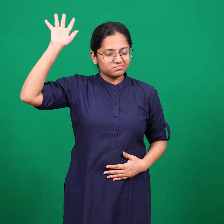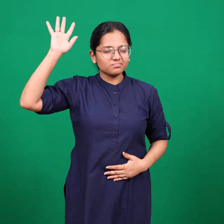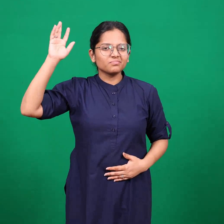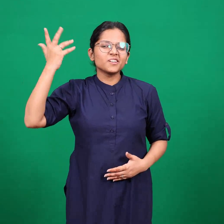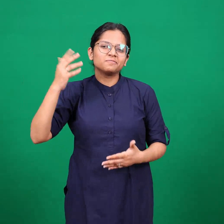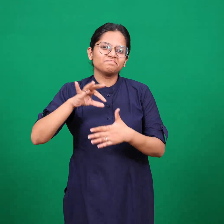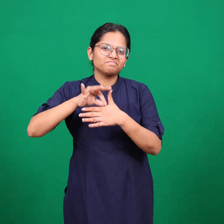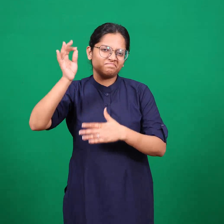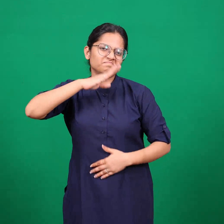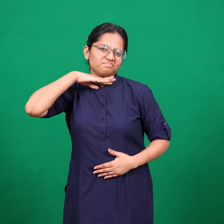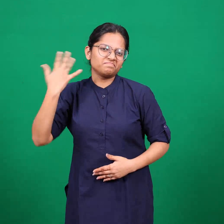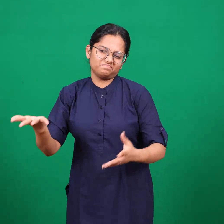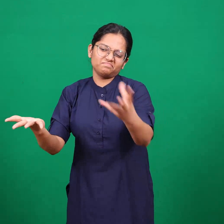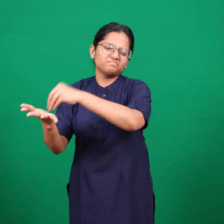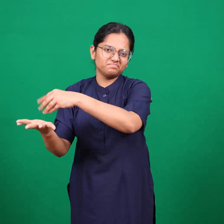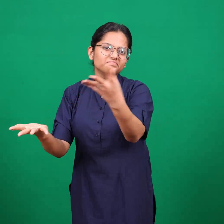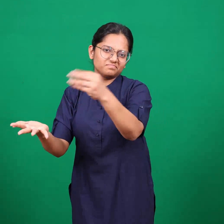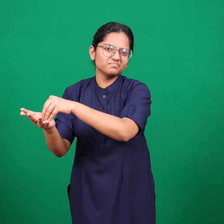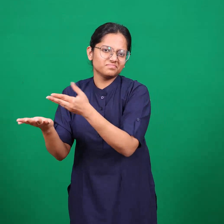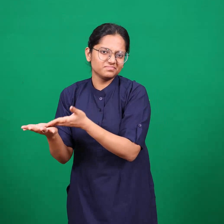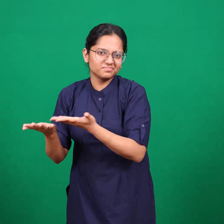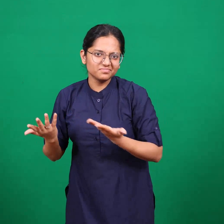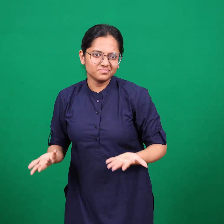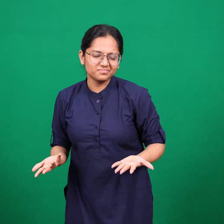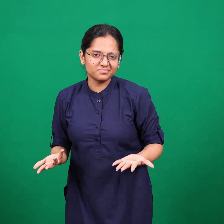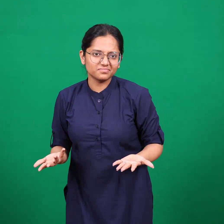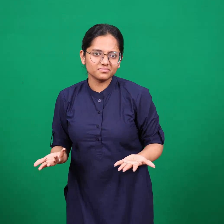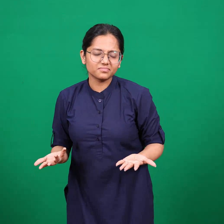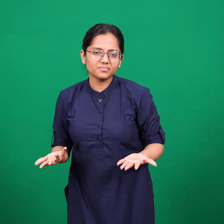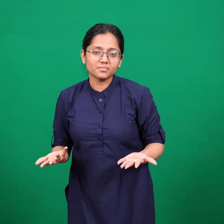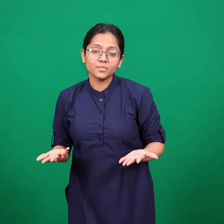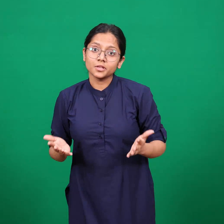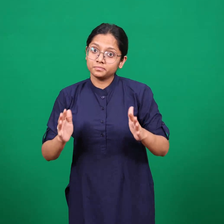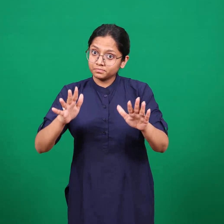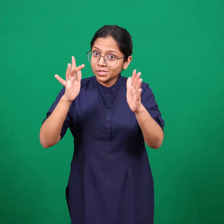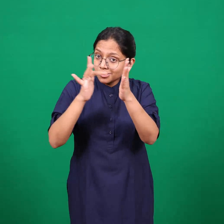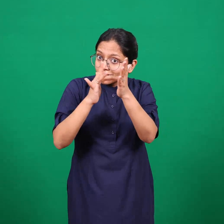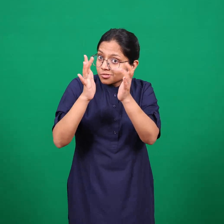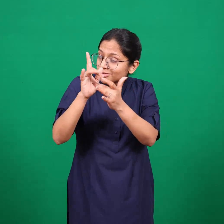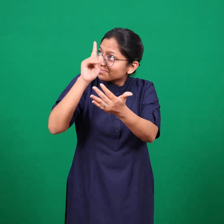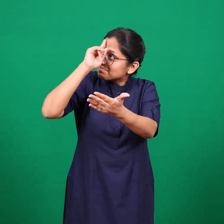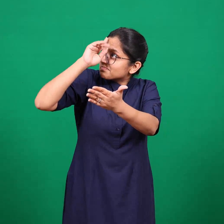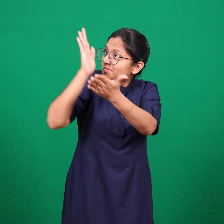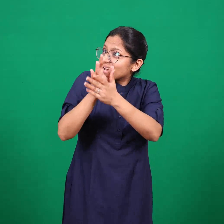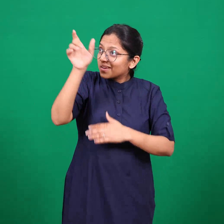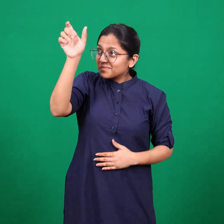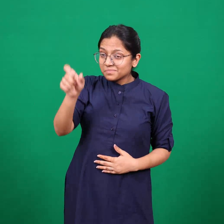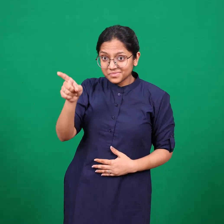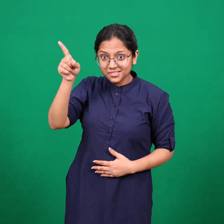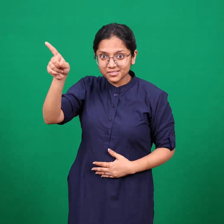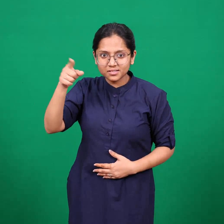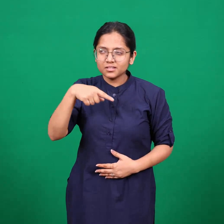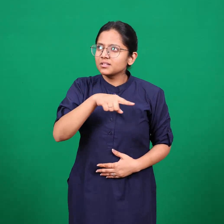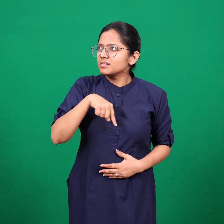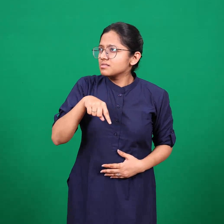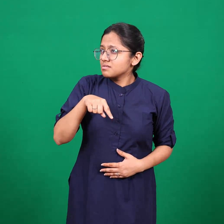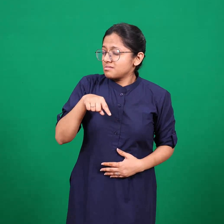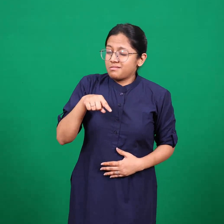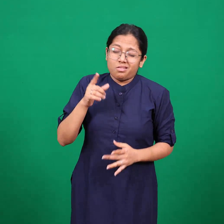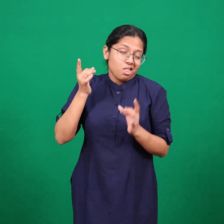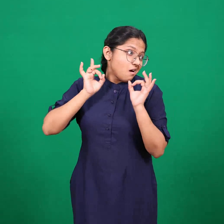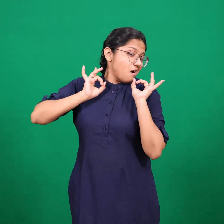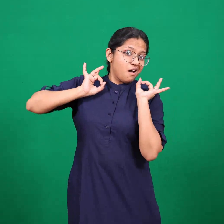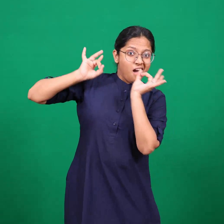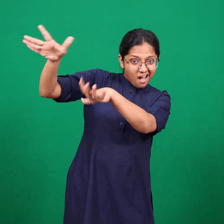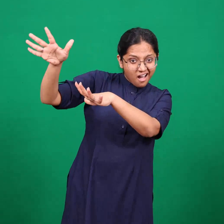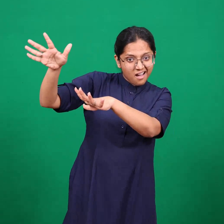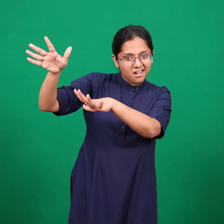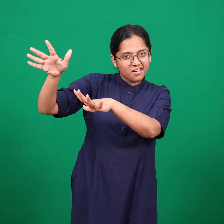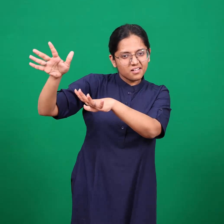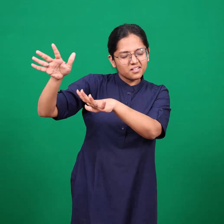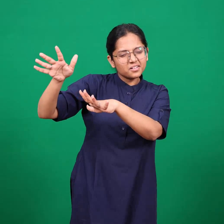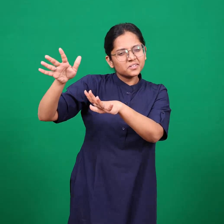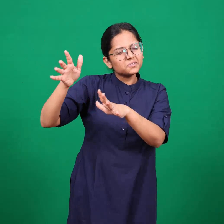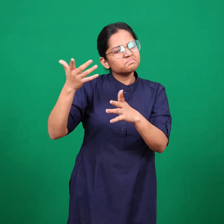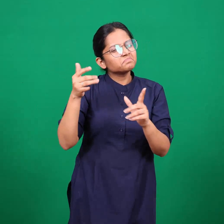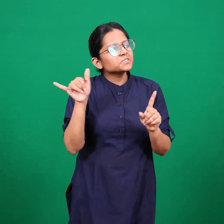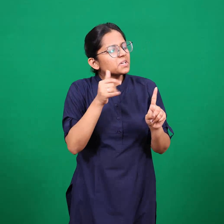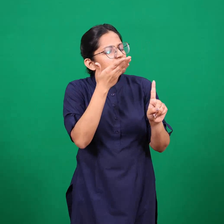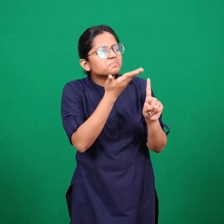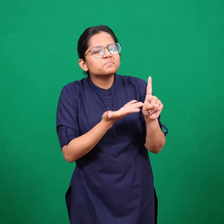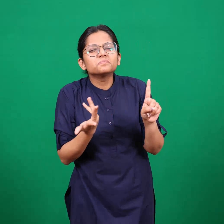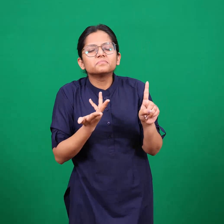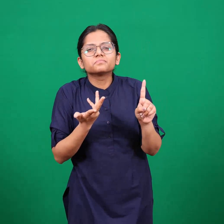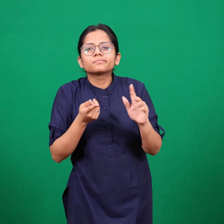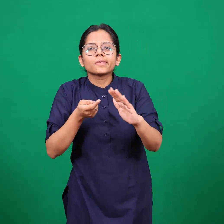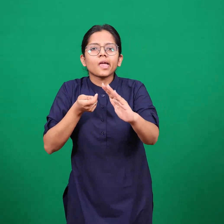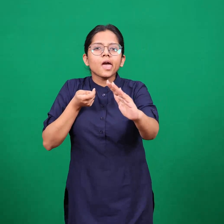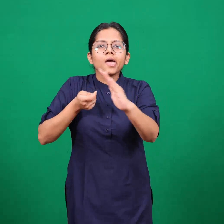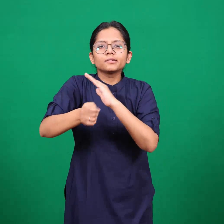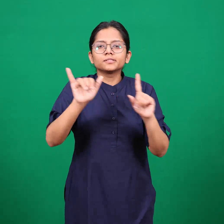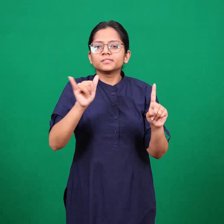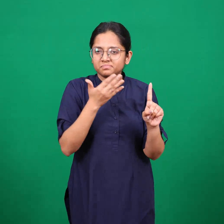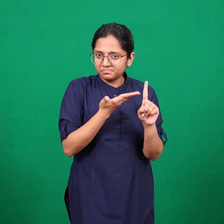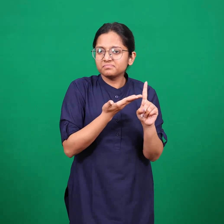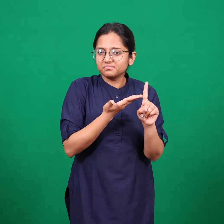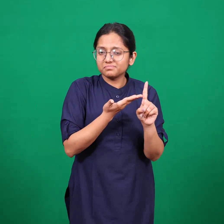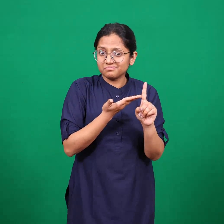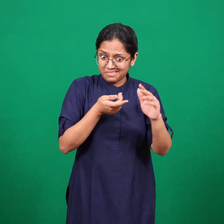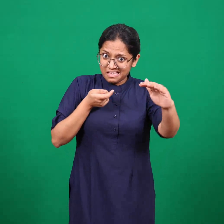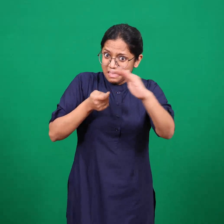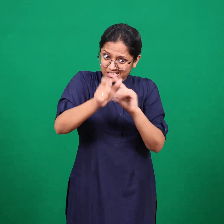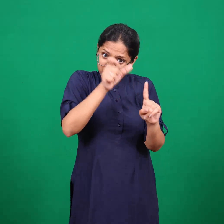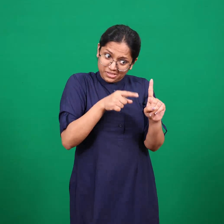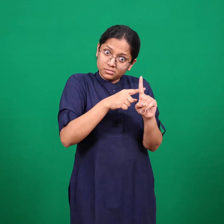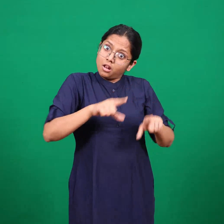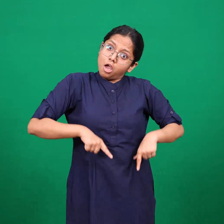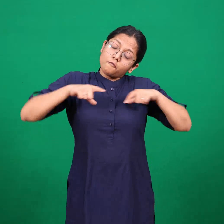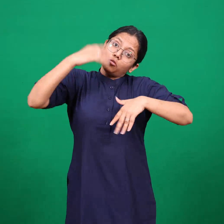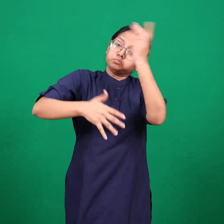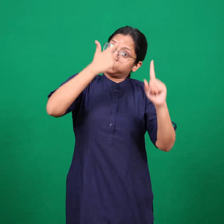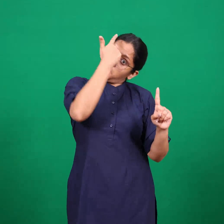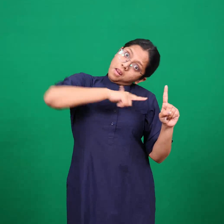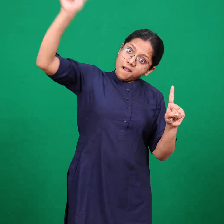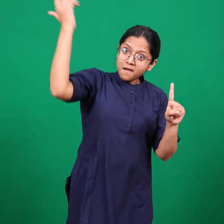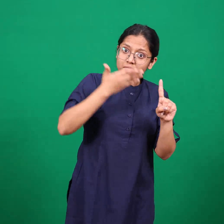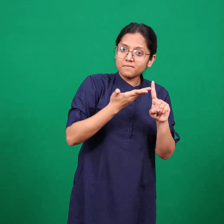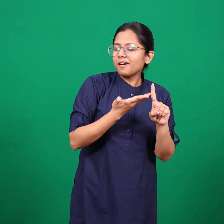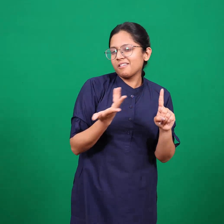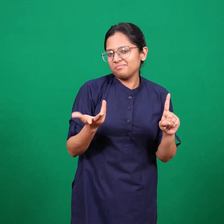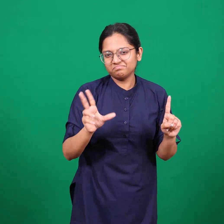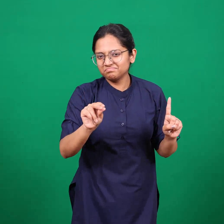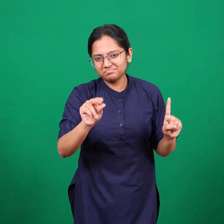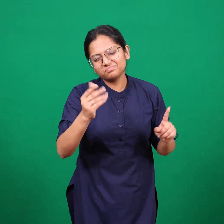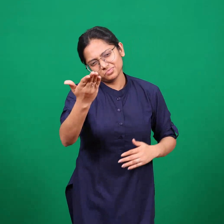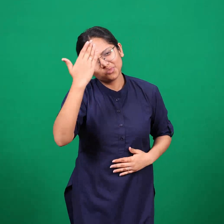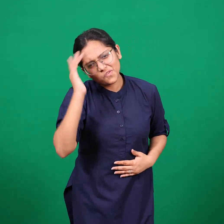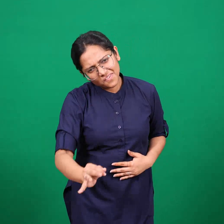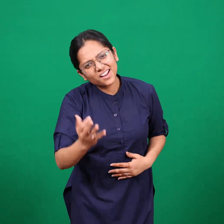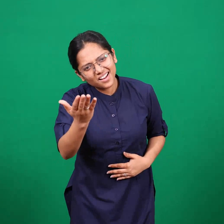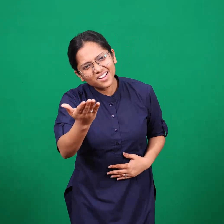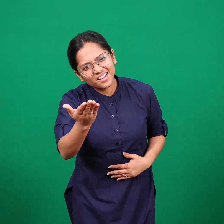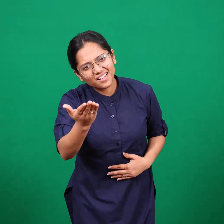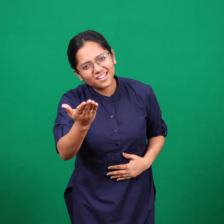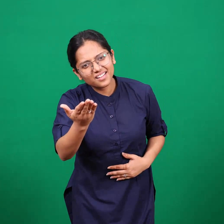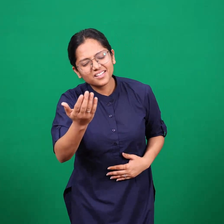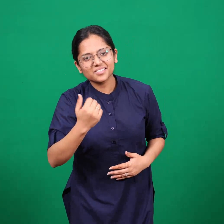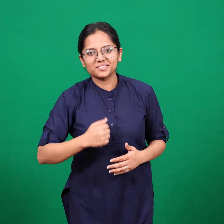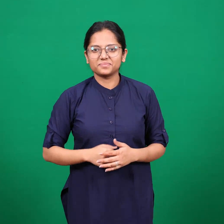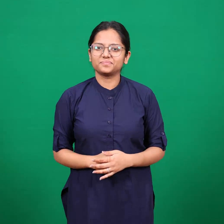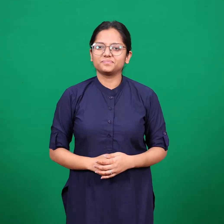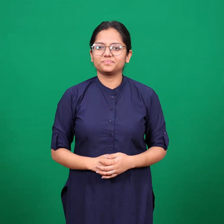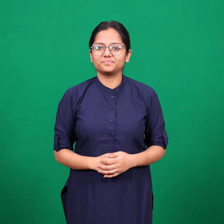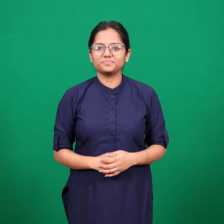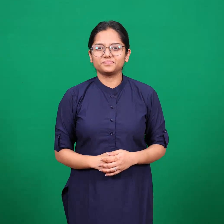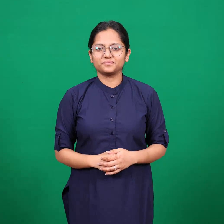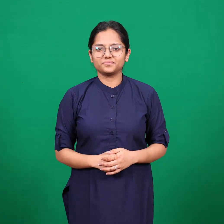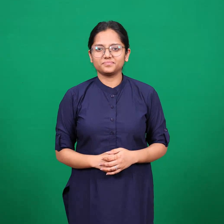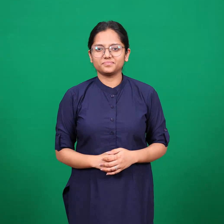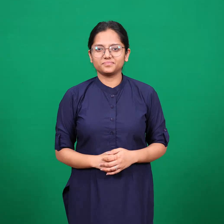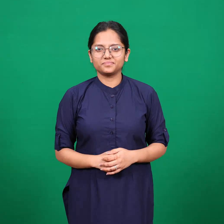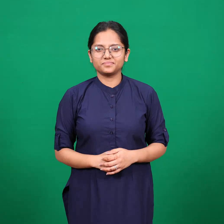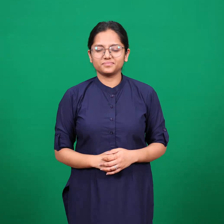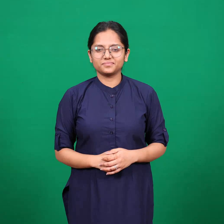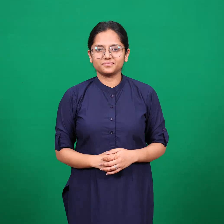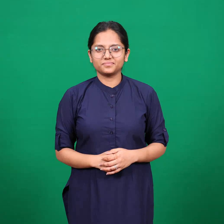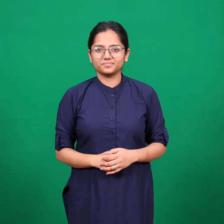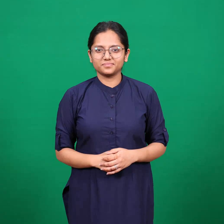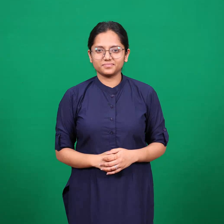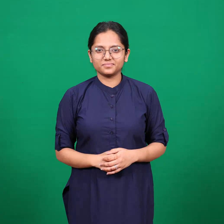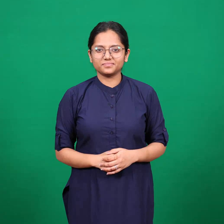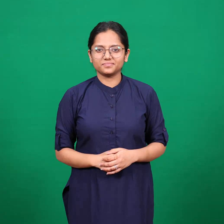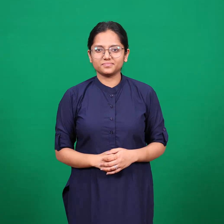Everyone who hates his brother is a murderer, and you know that eternal life does not reside in a murderer.